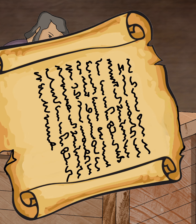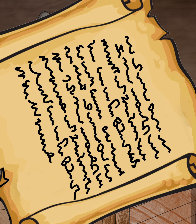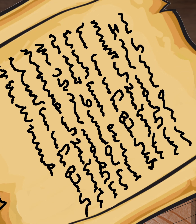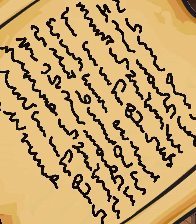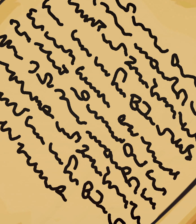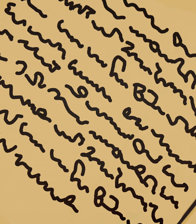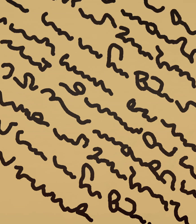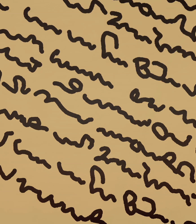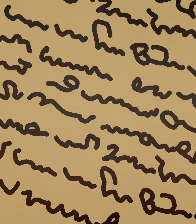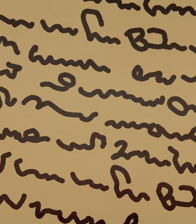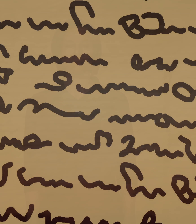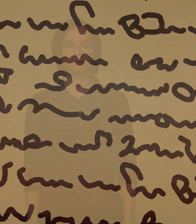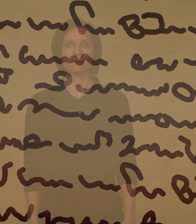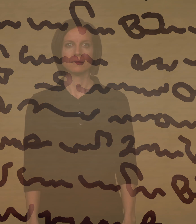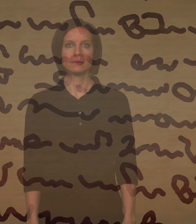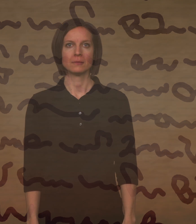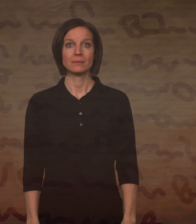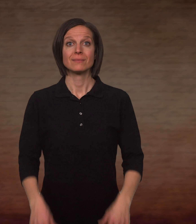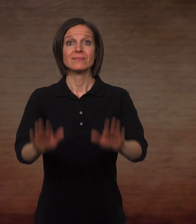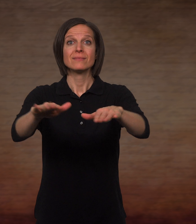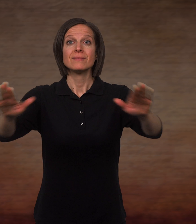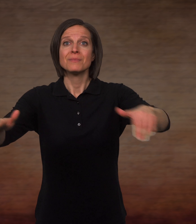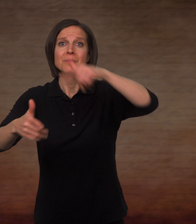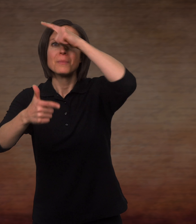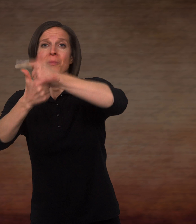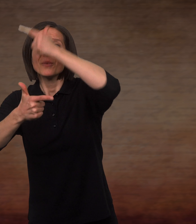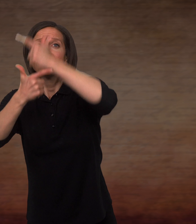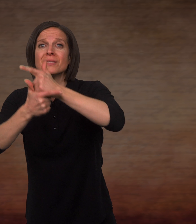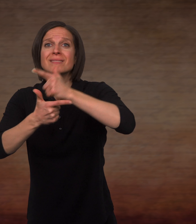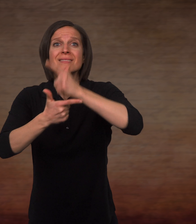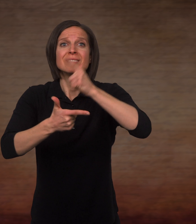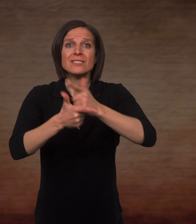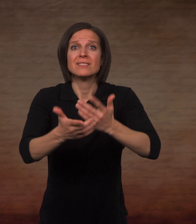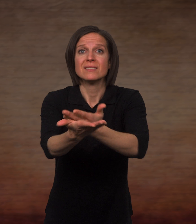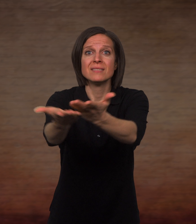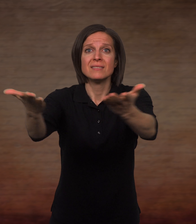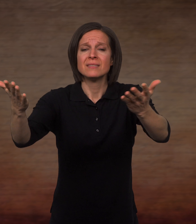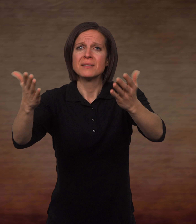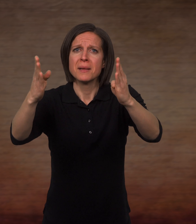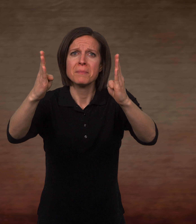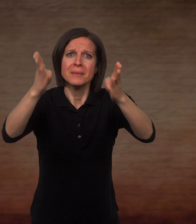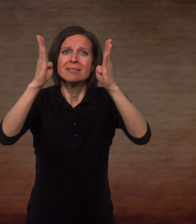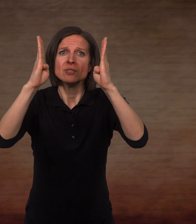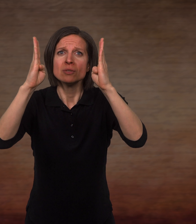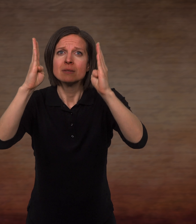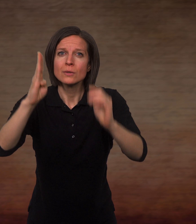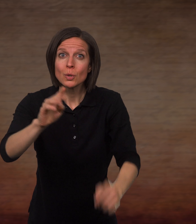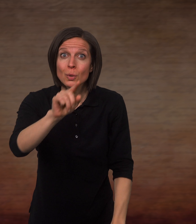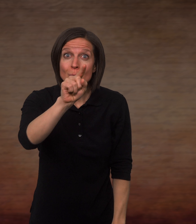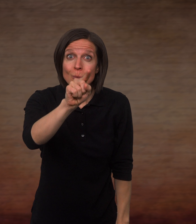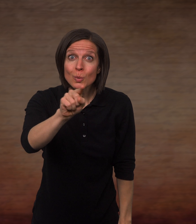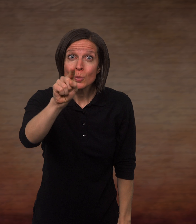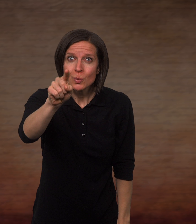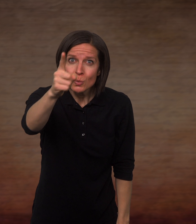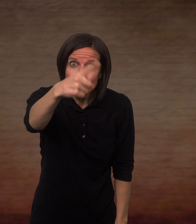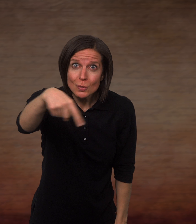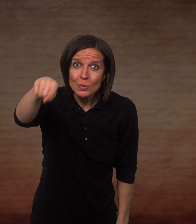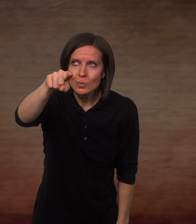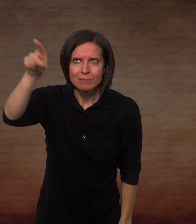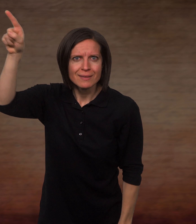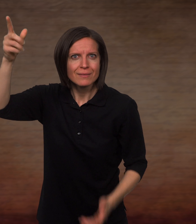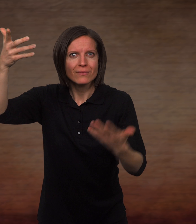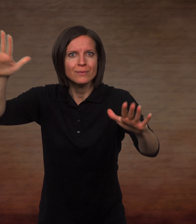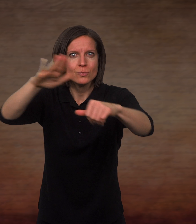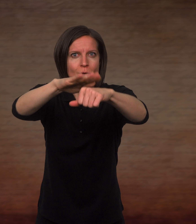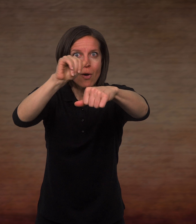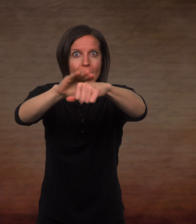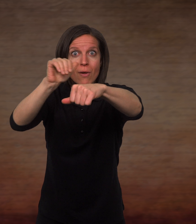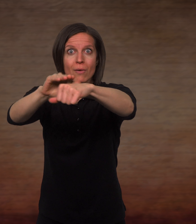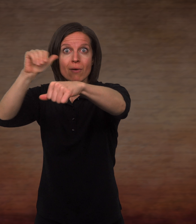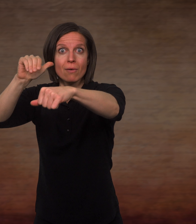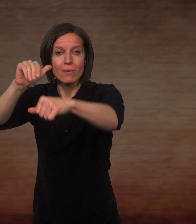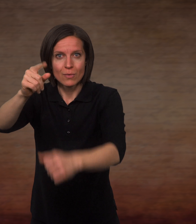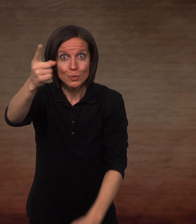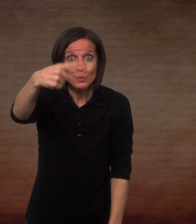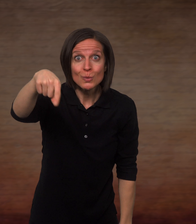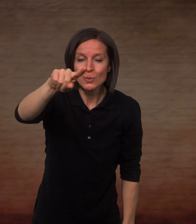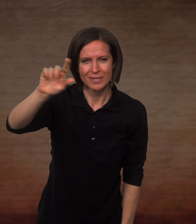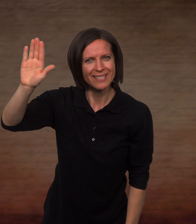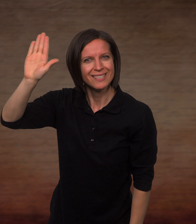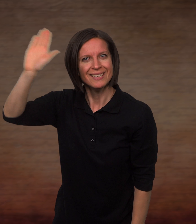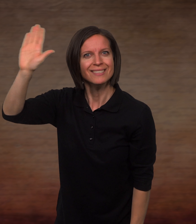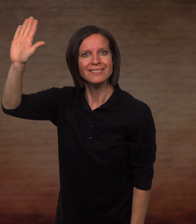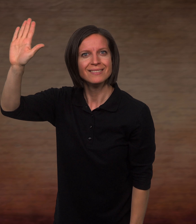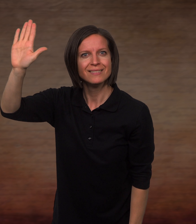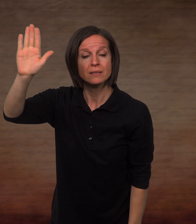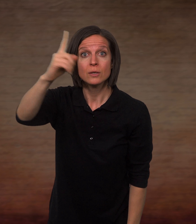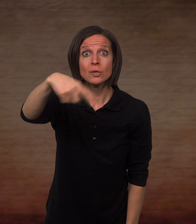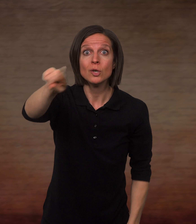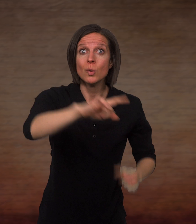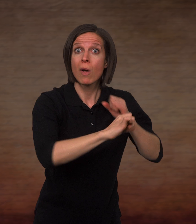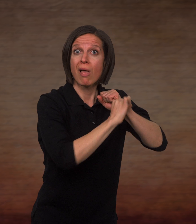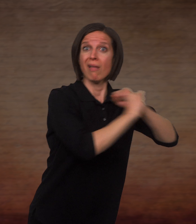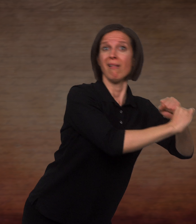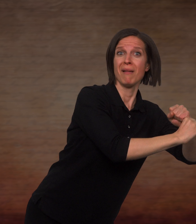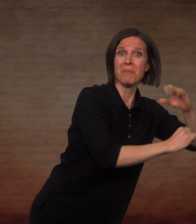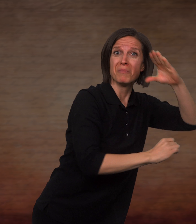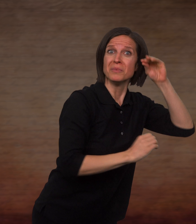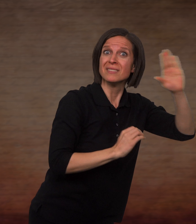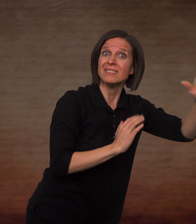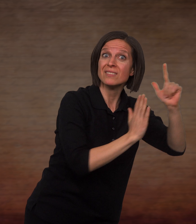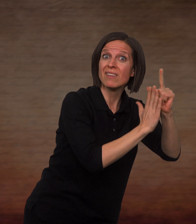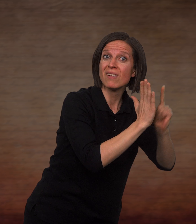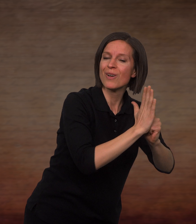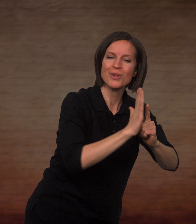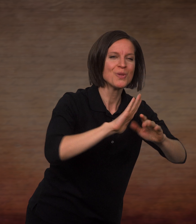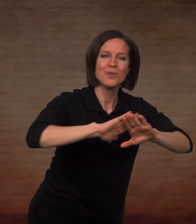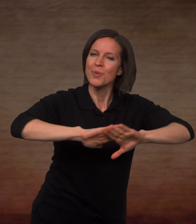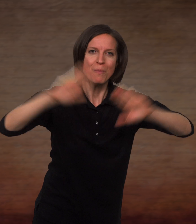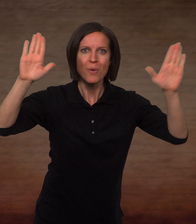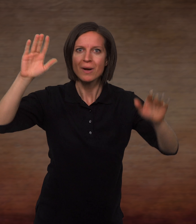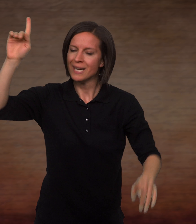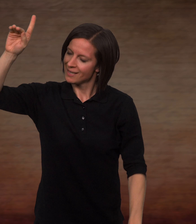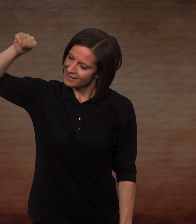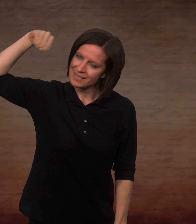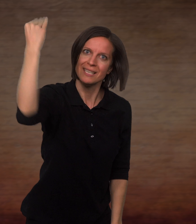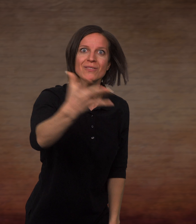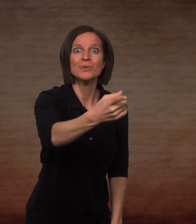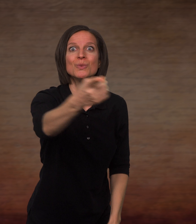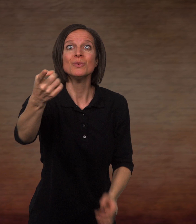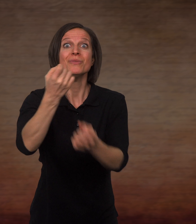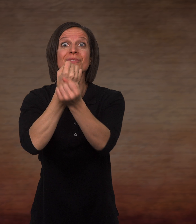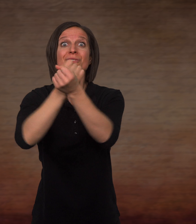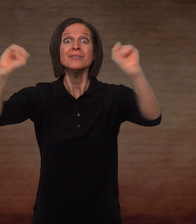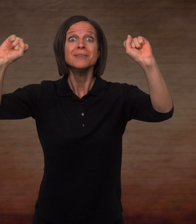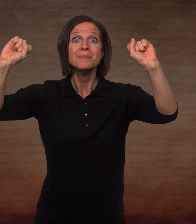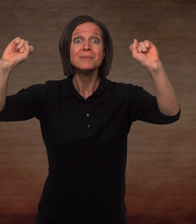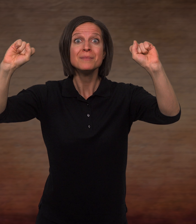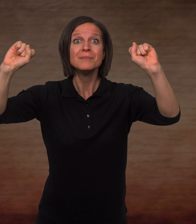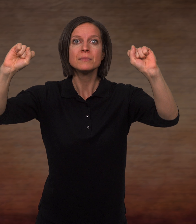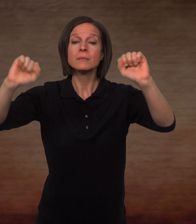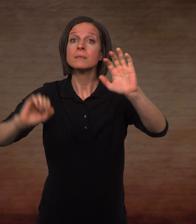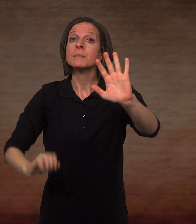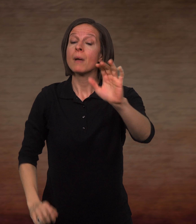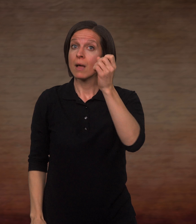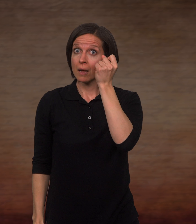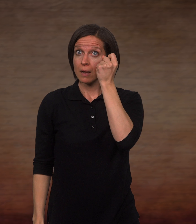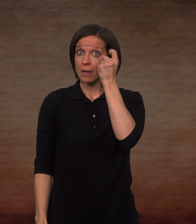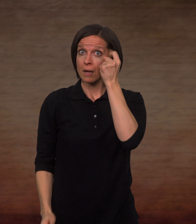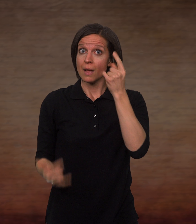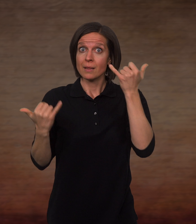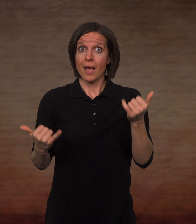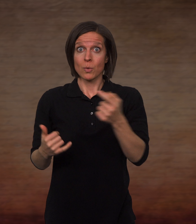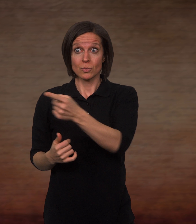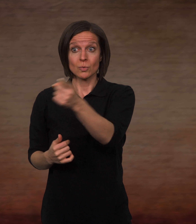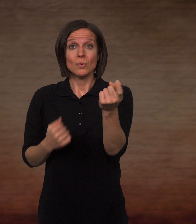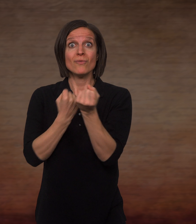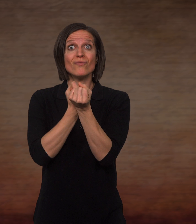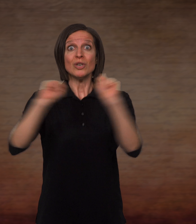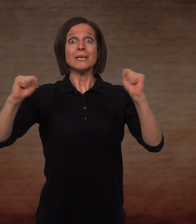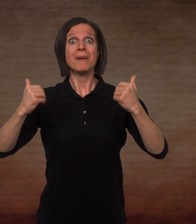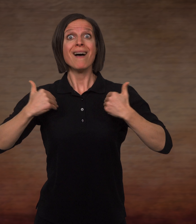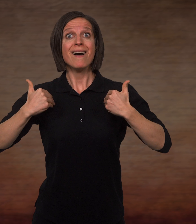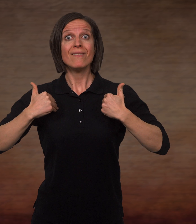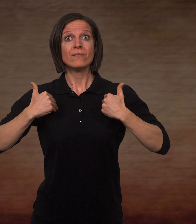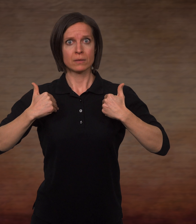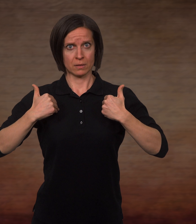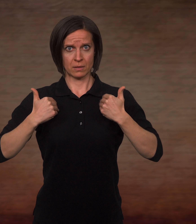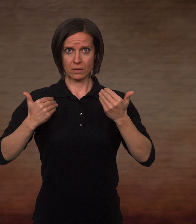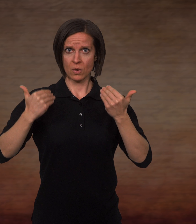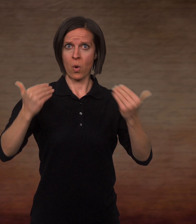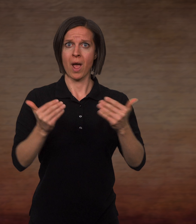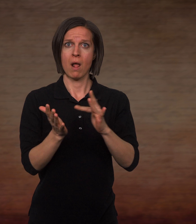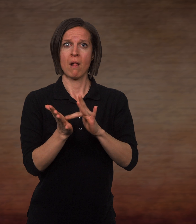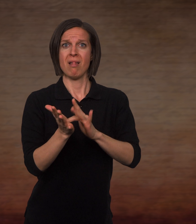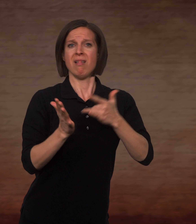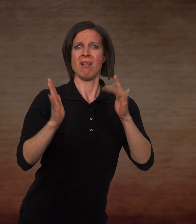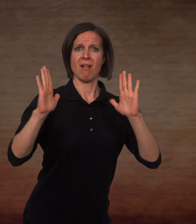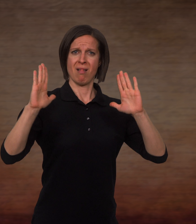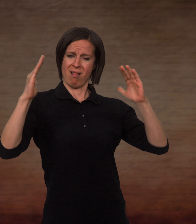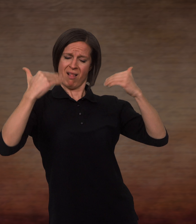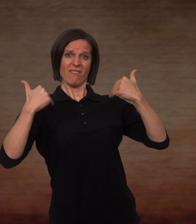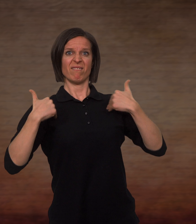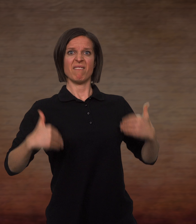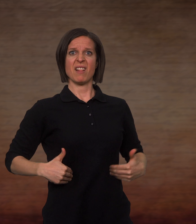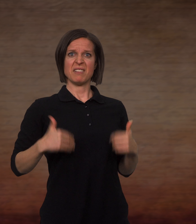For you, brothers, were called to freedom; but do not use your freedom as an opportunity for the flesh.